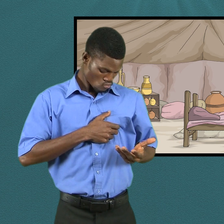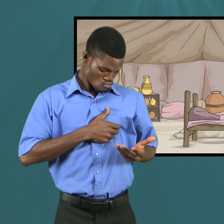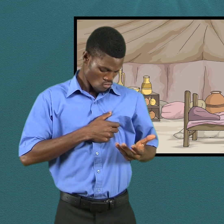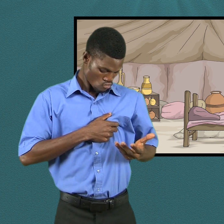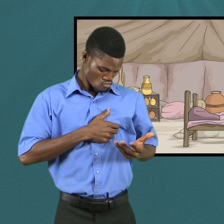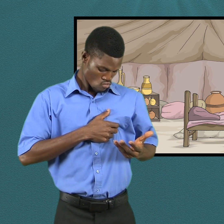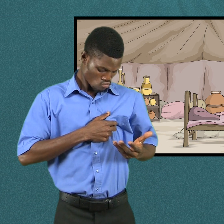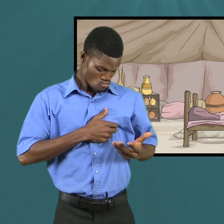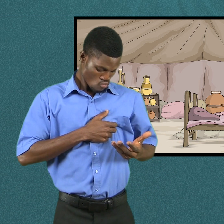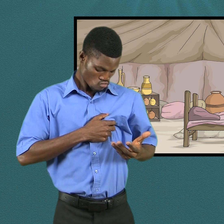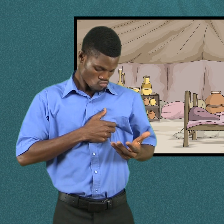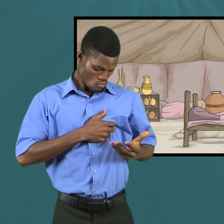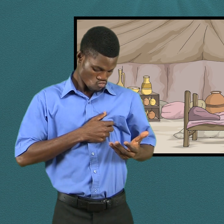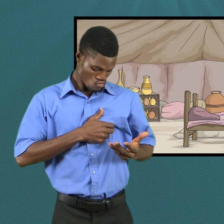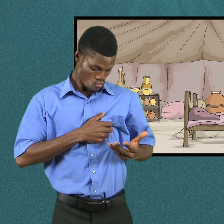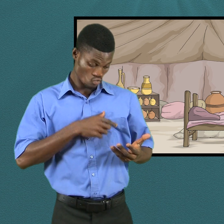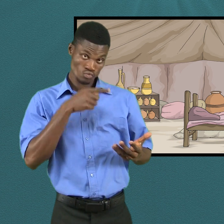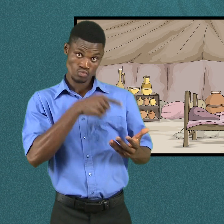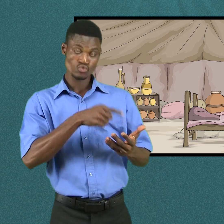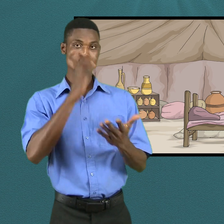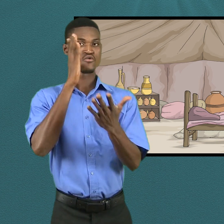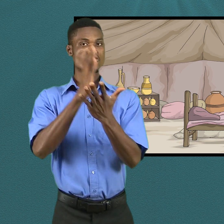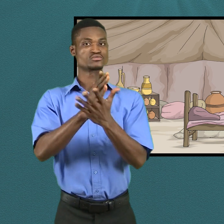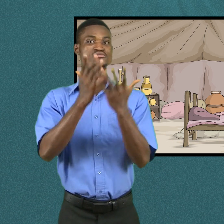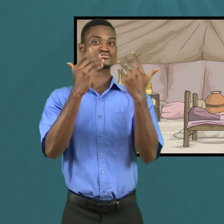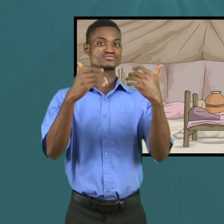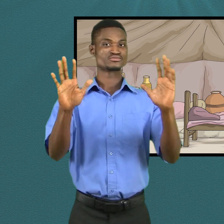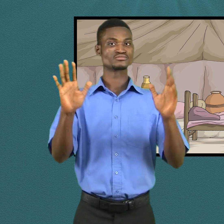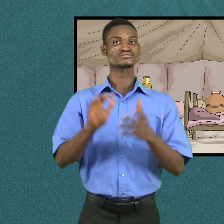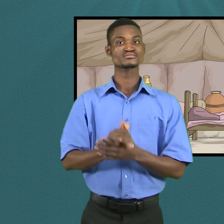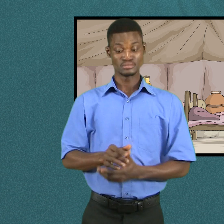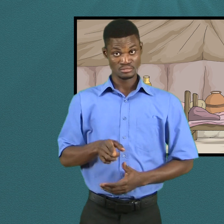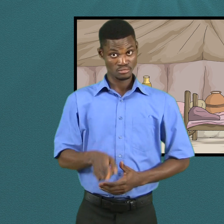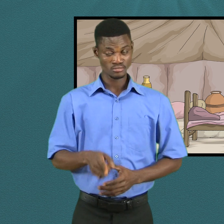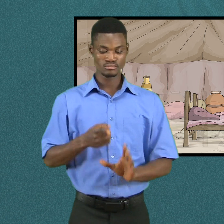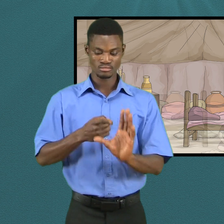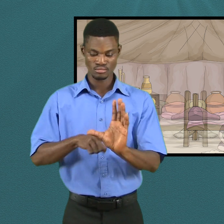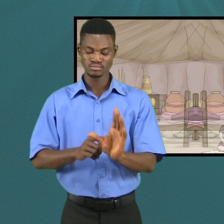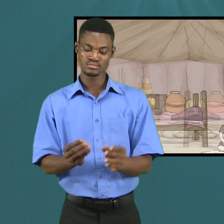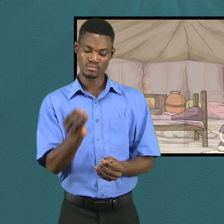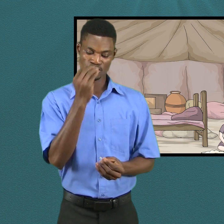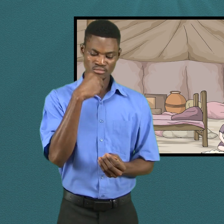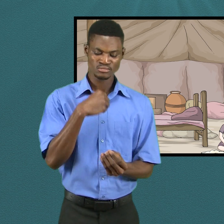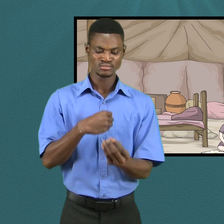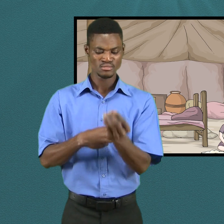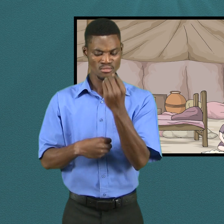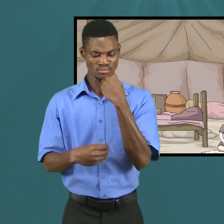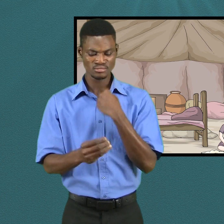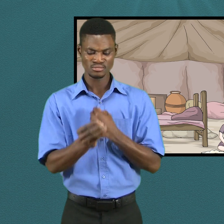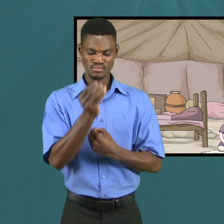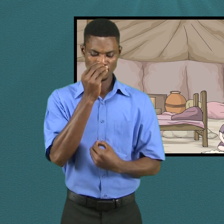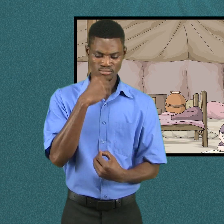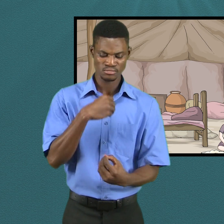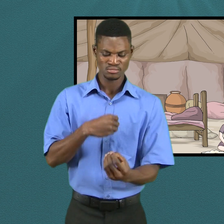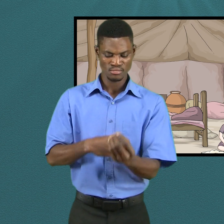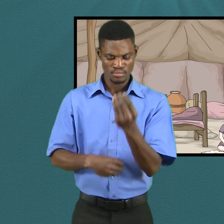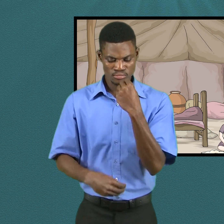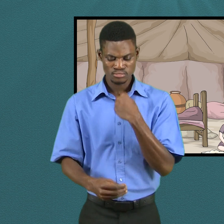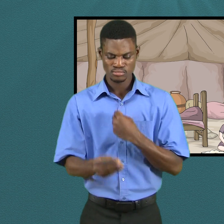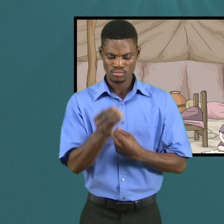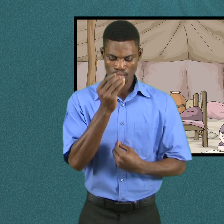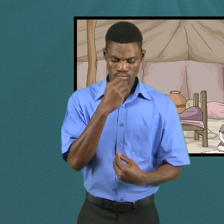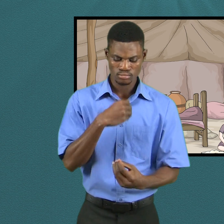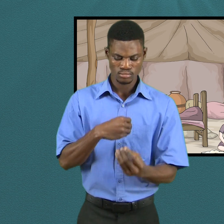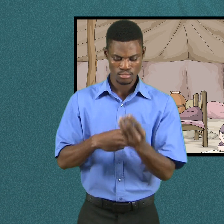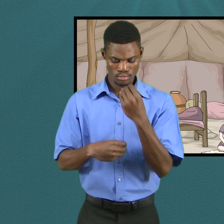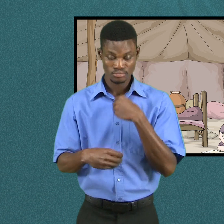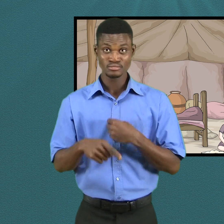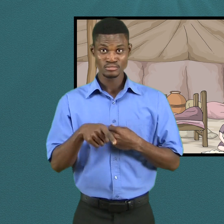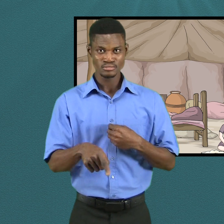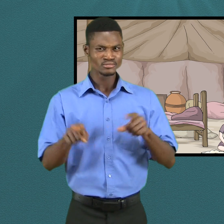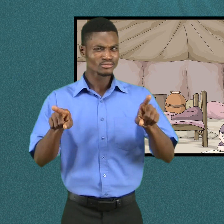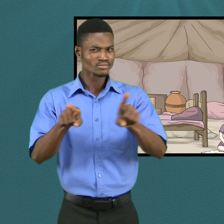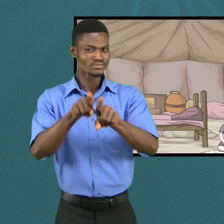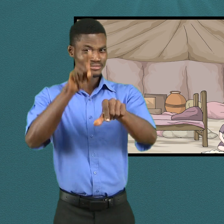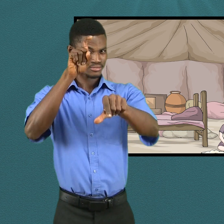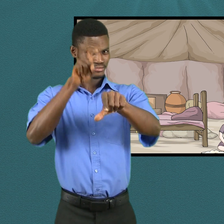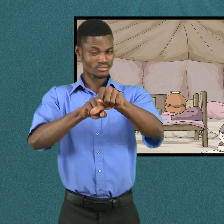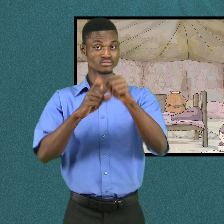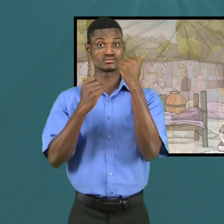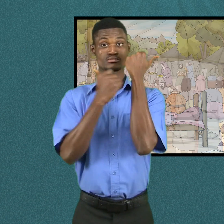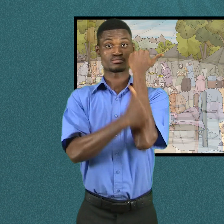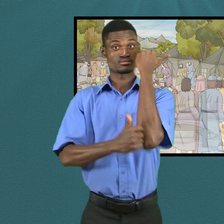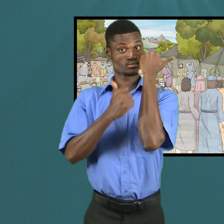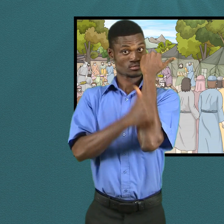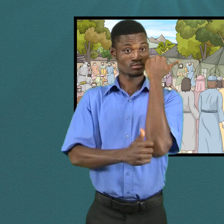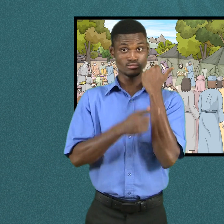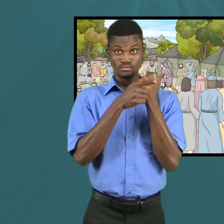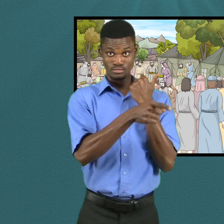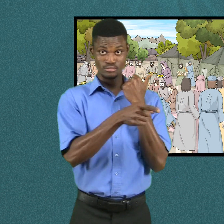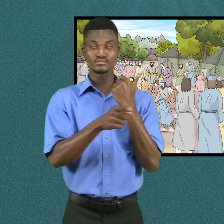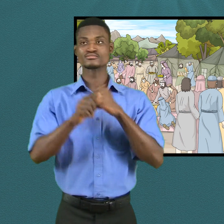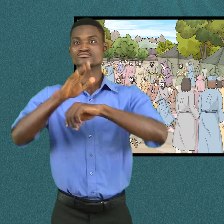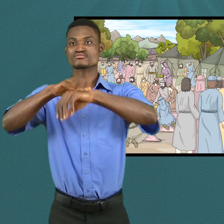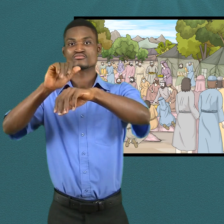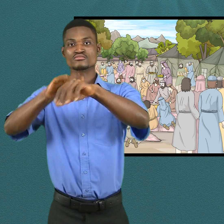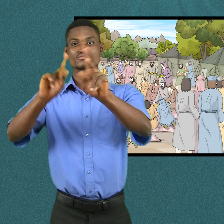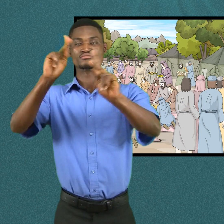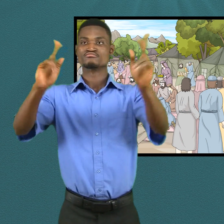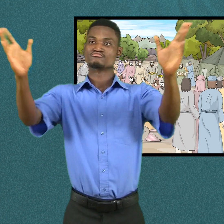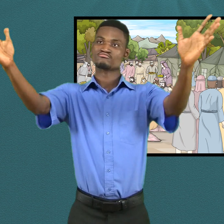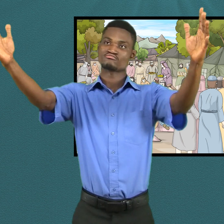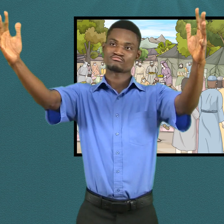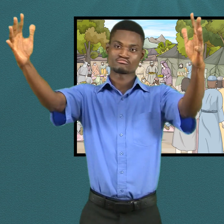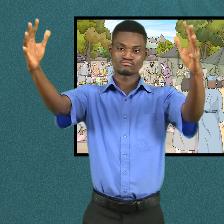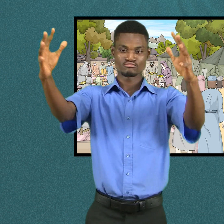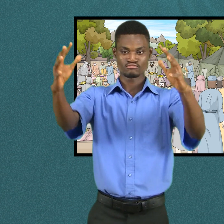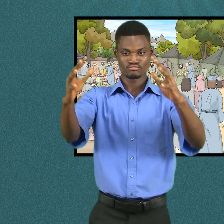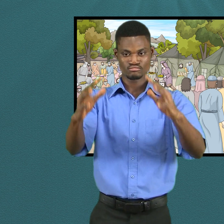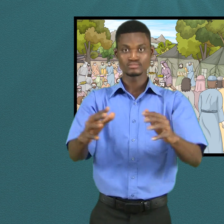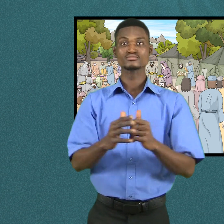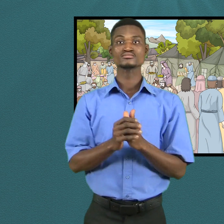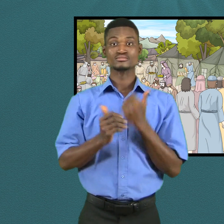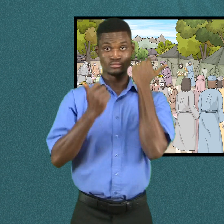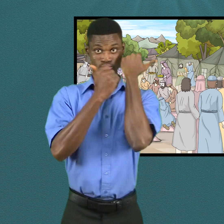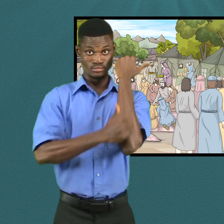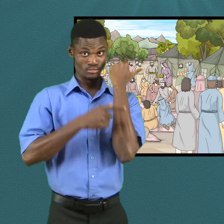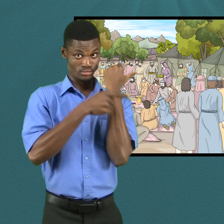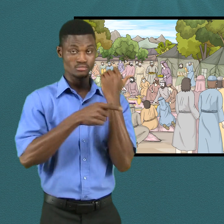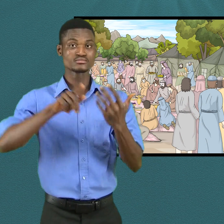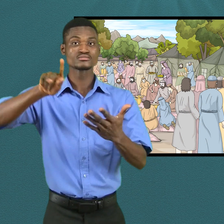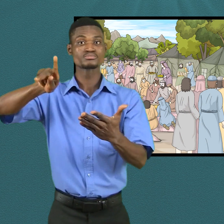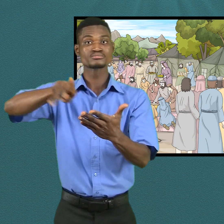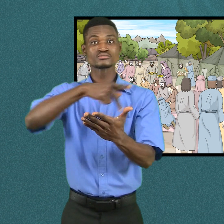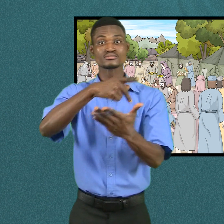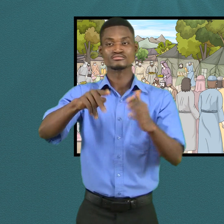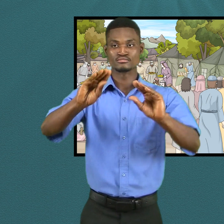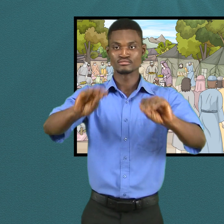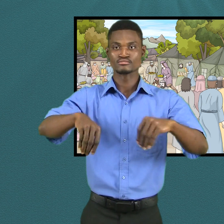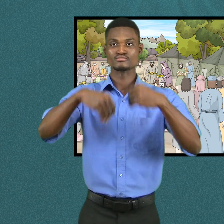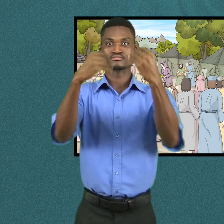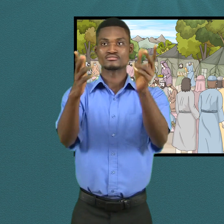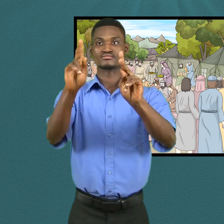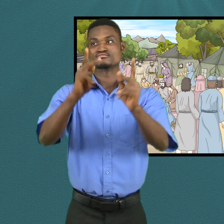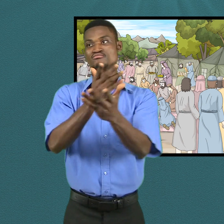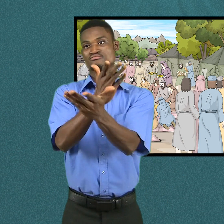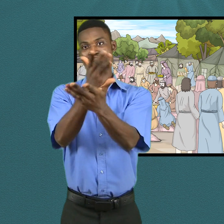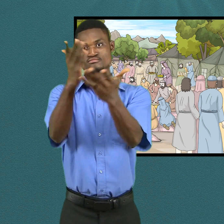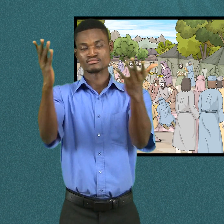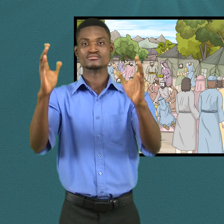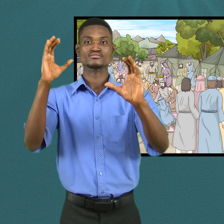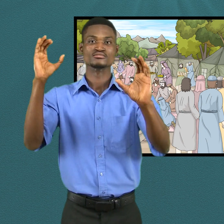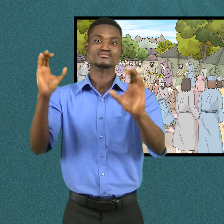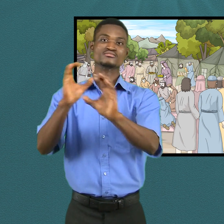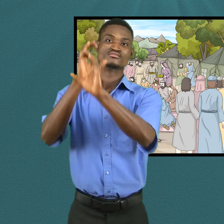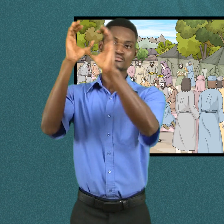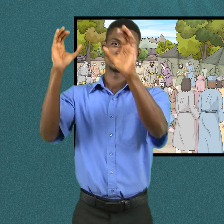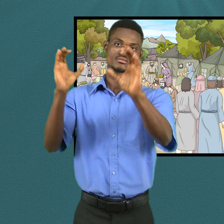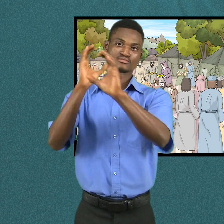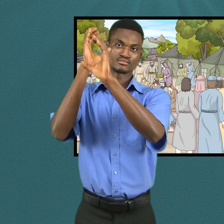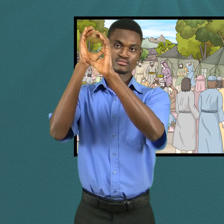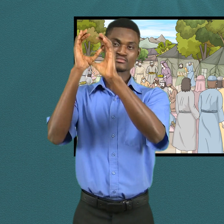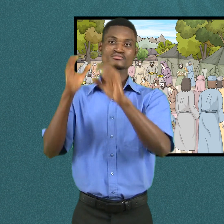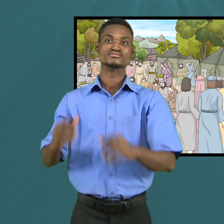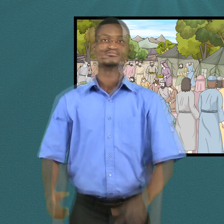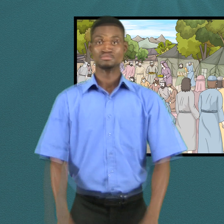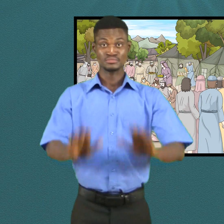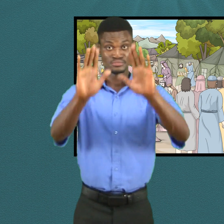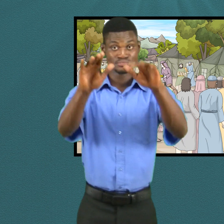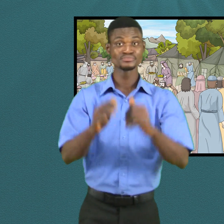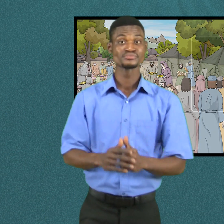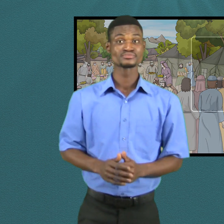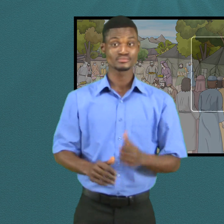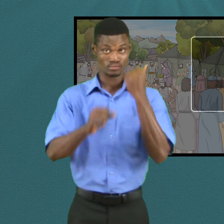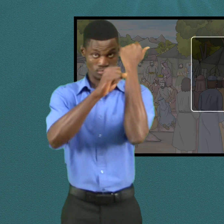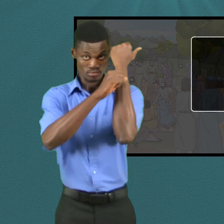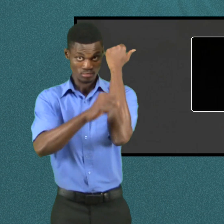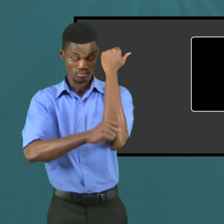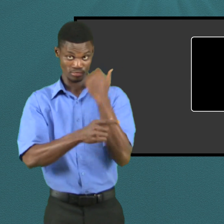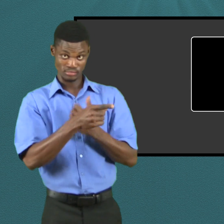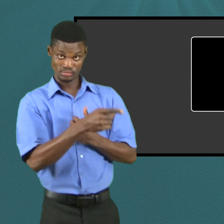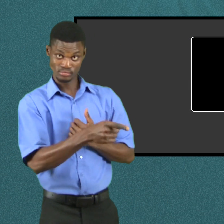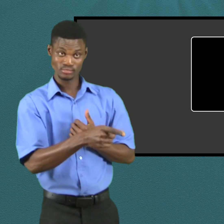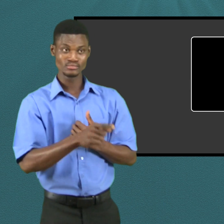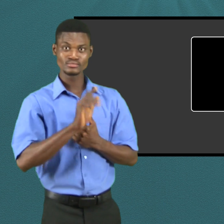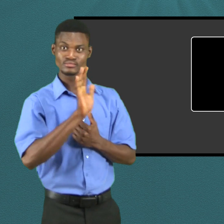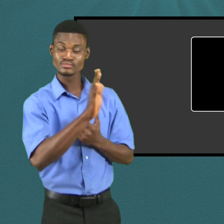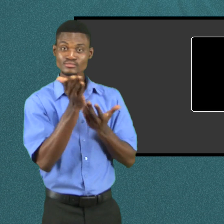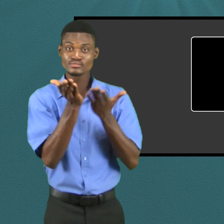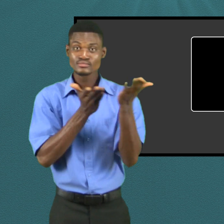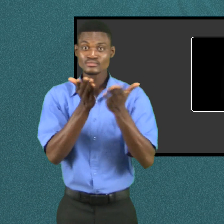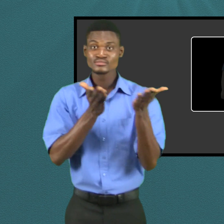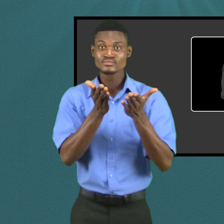So the child grew and was weaned, and Abraham held a great feast on the day Isaac was weaned.